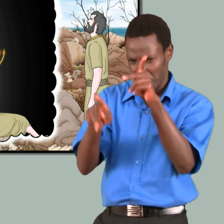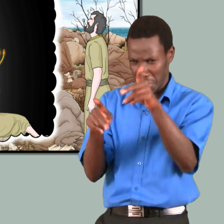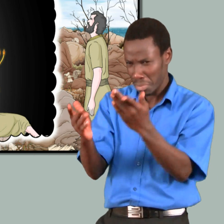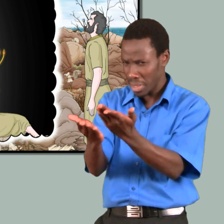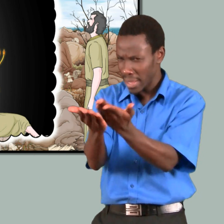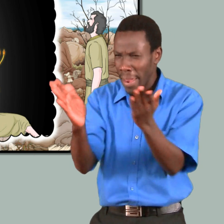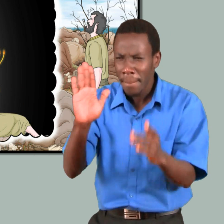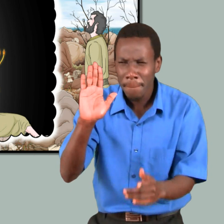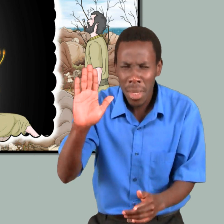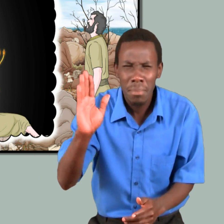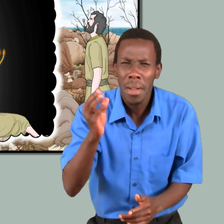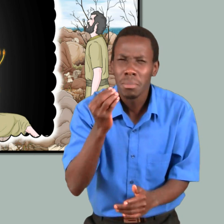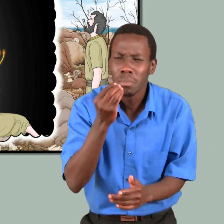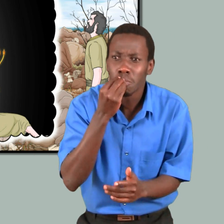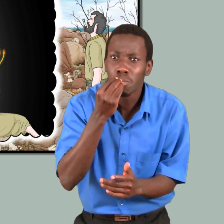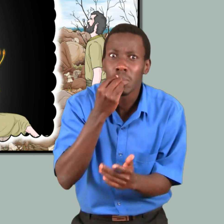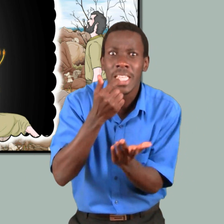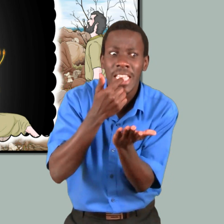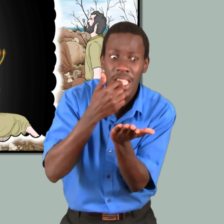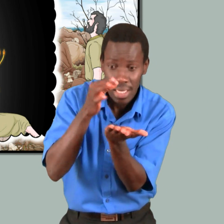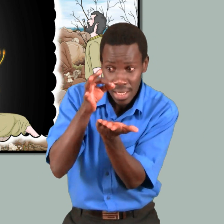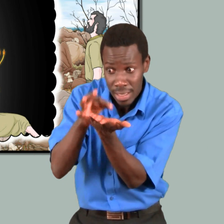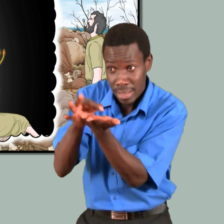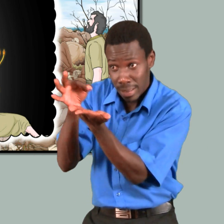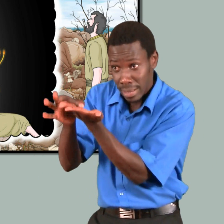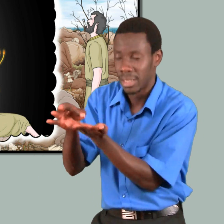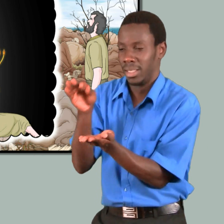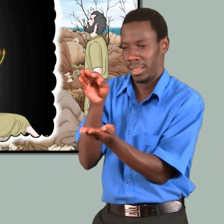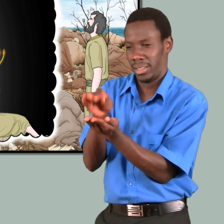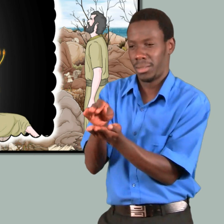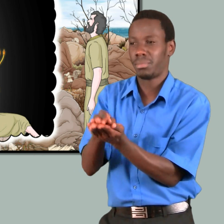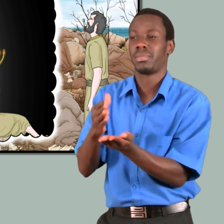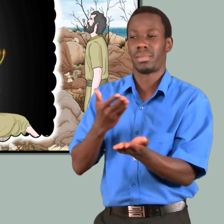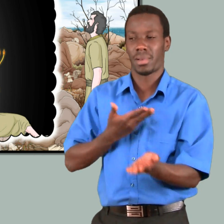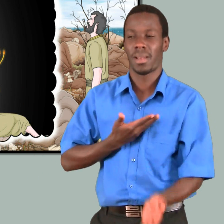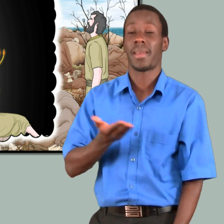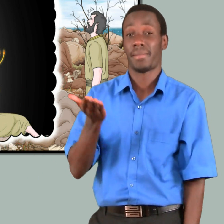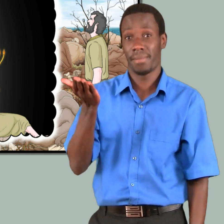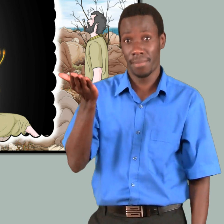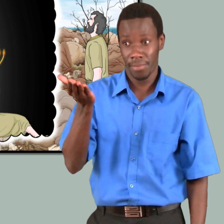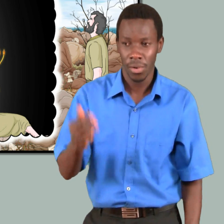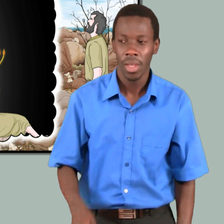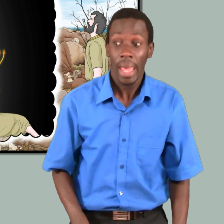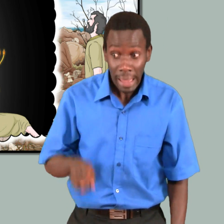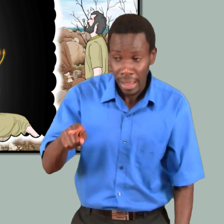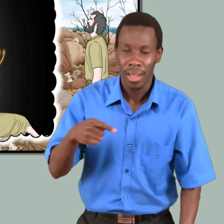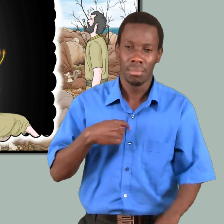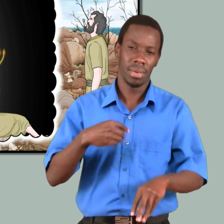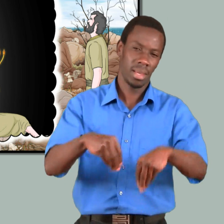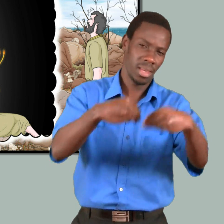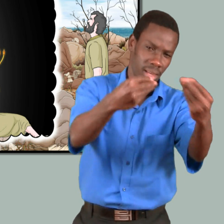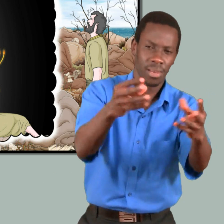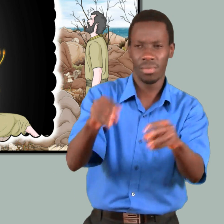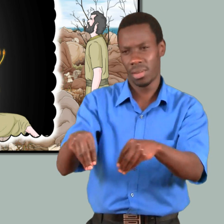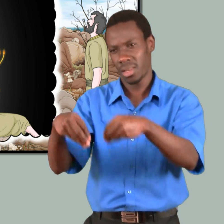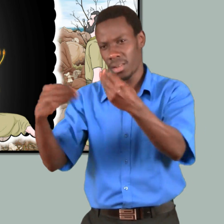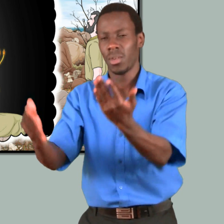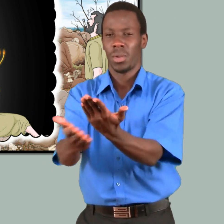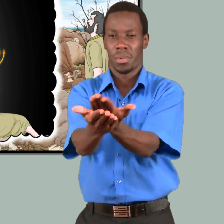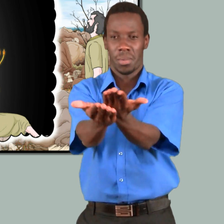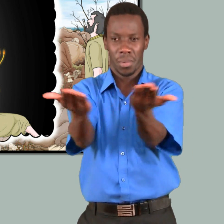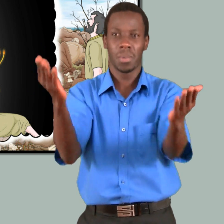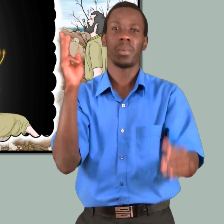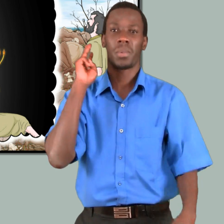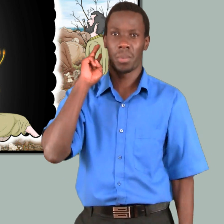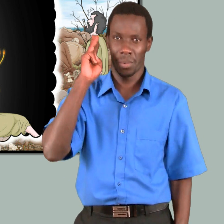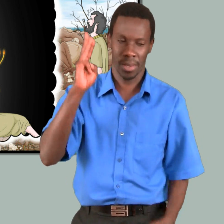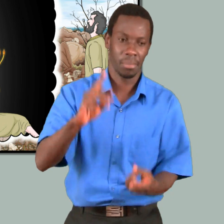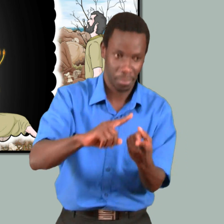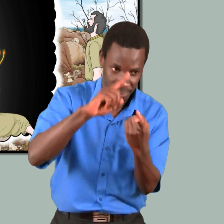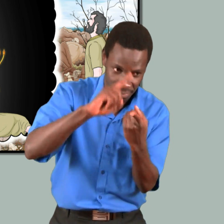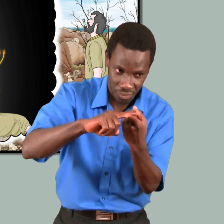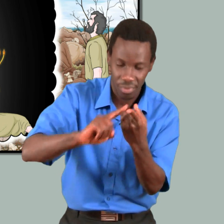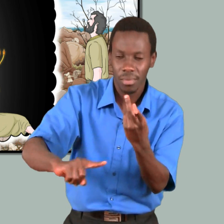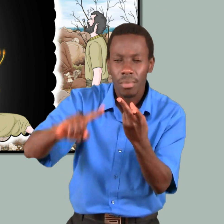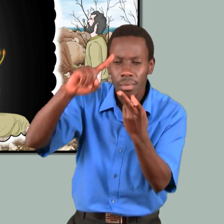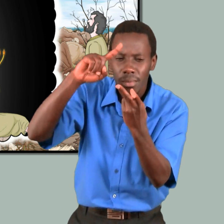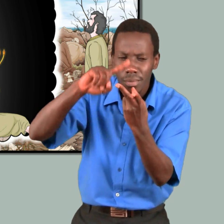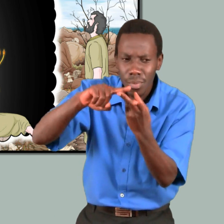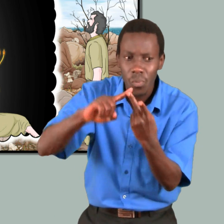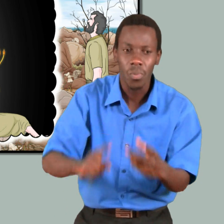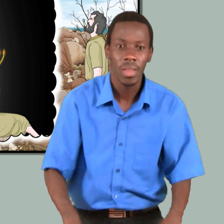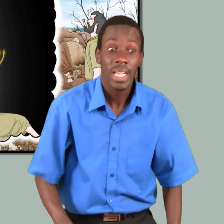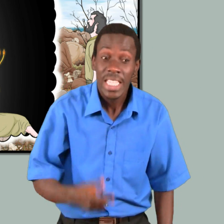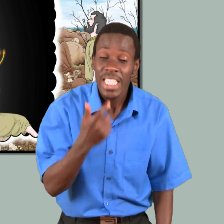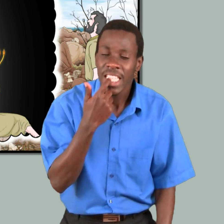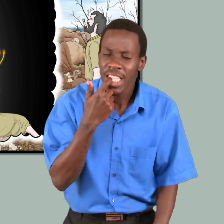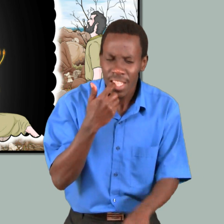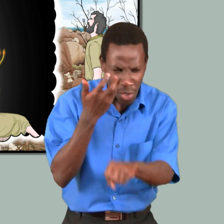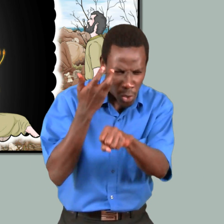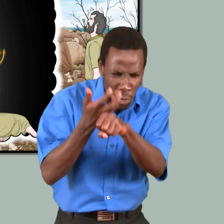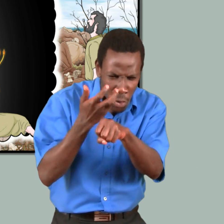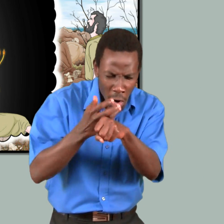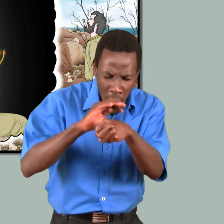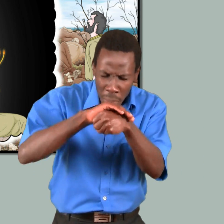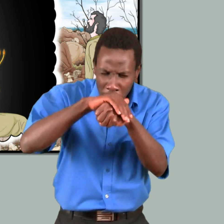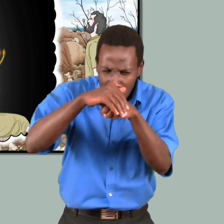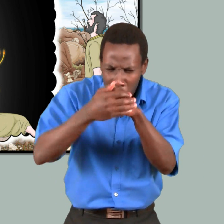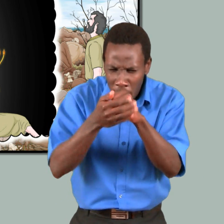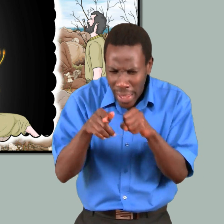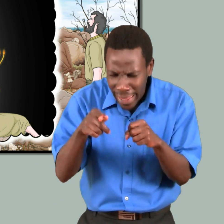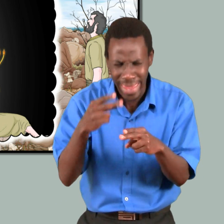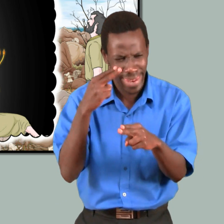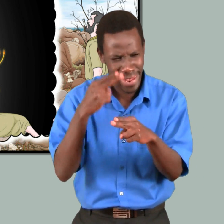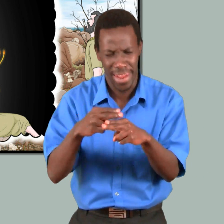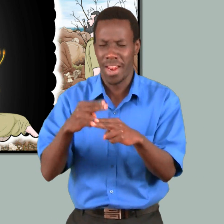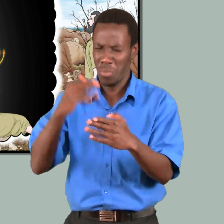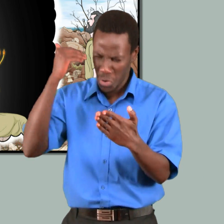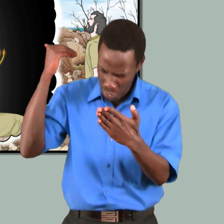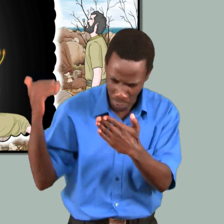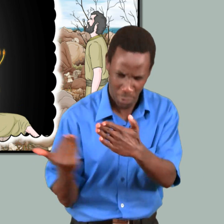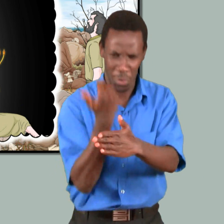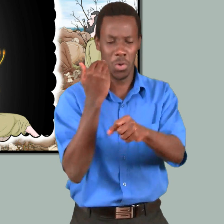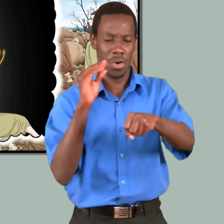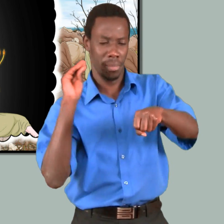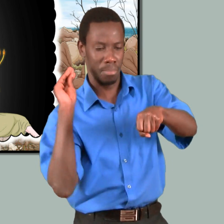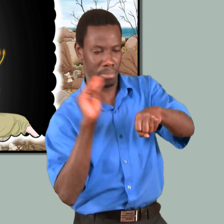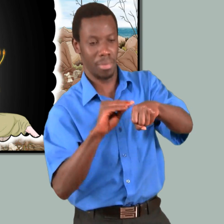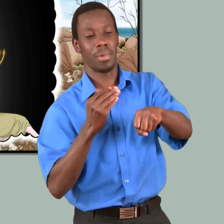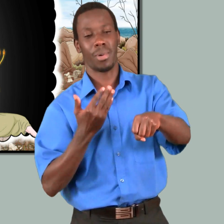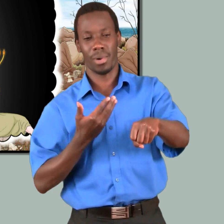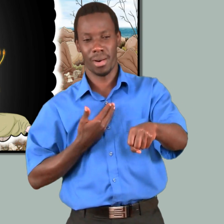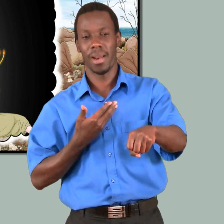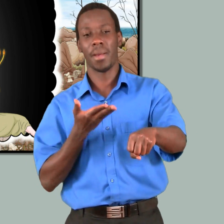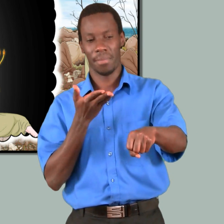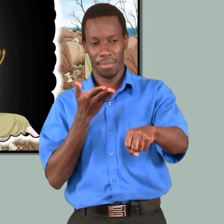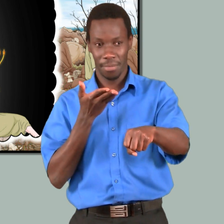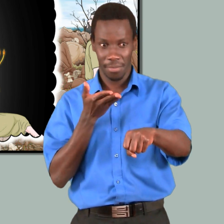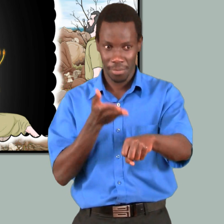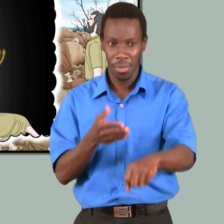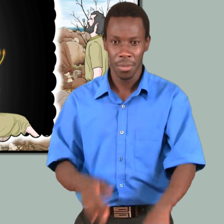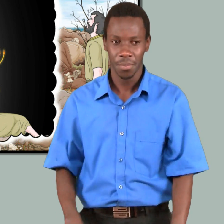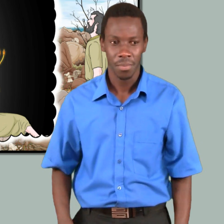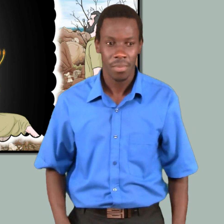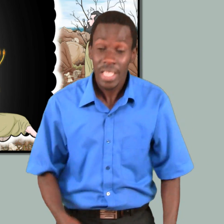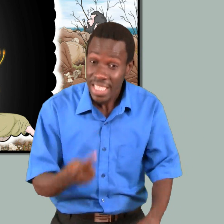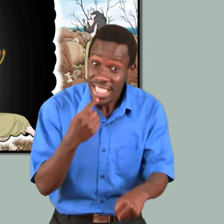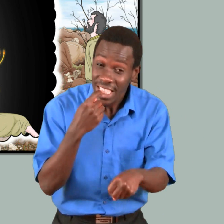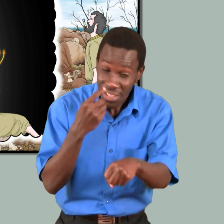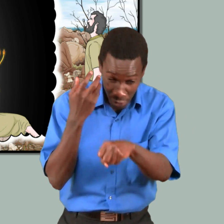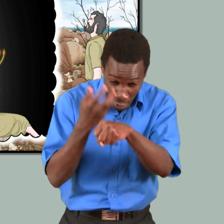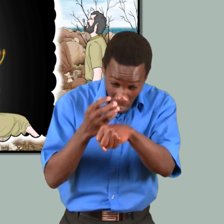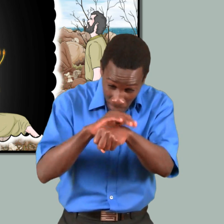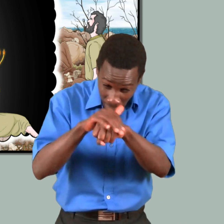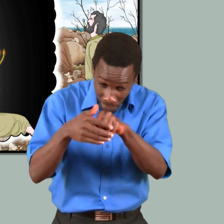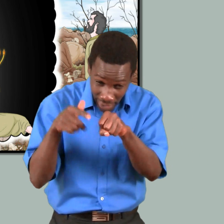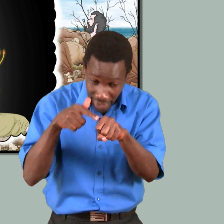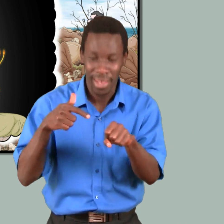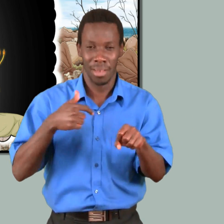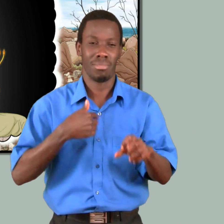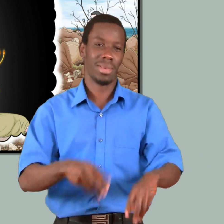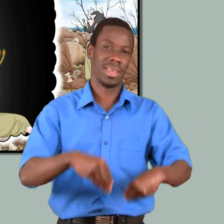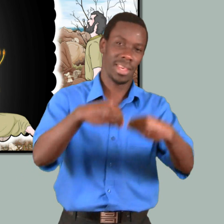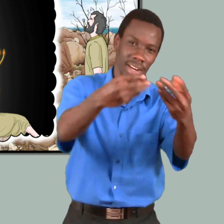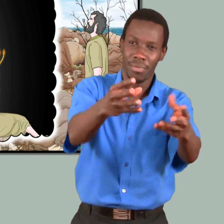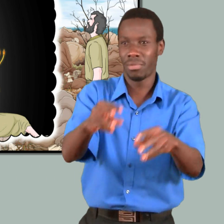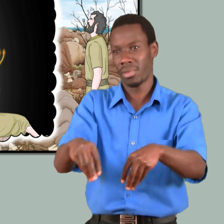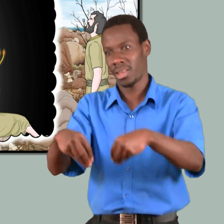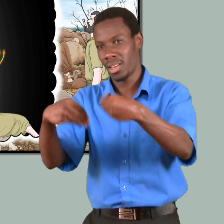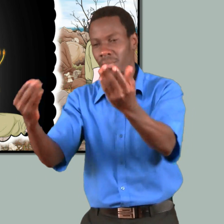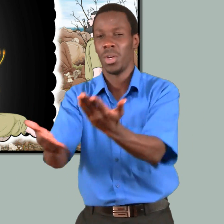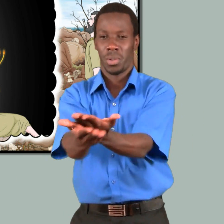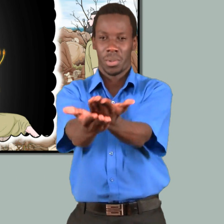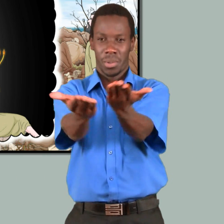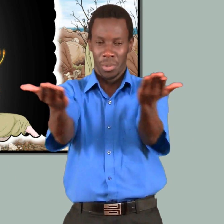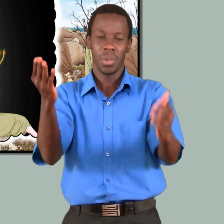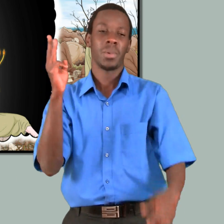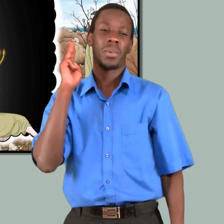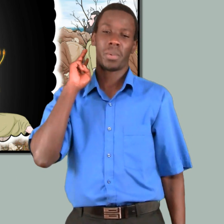To the one who overcomes, I will give the hidden manna.